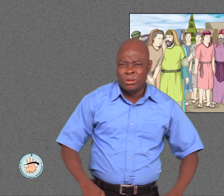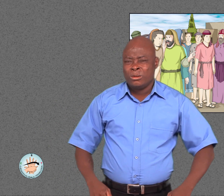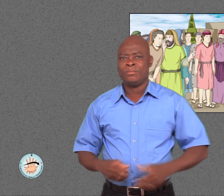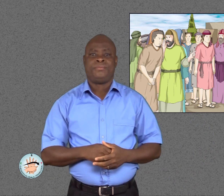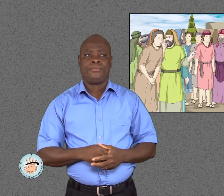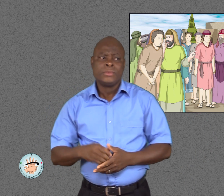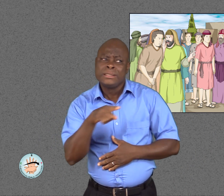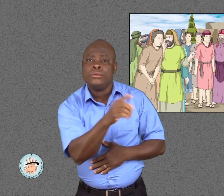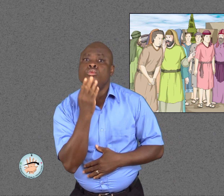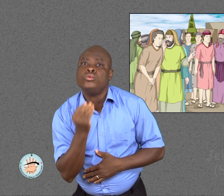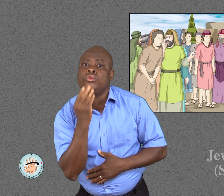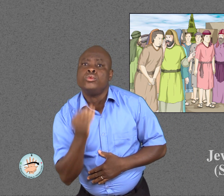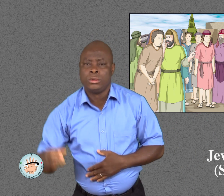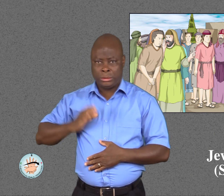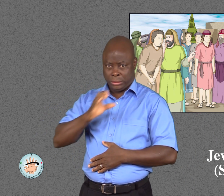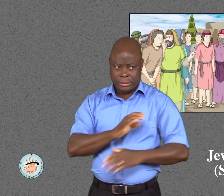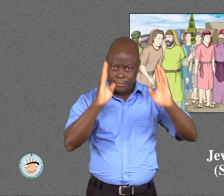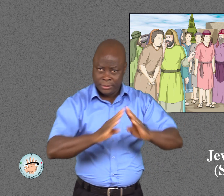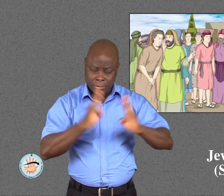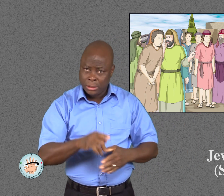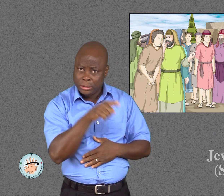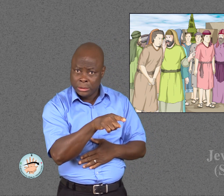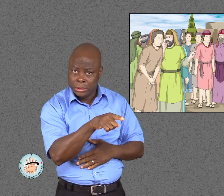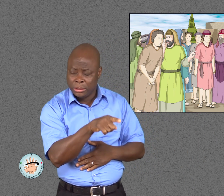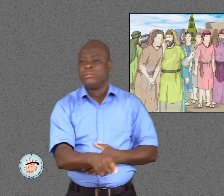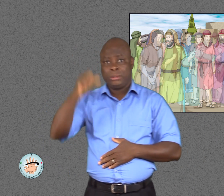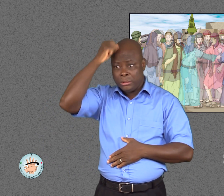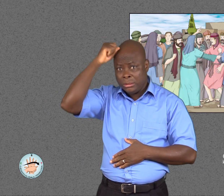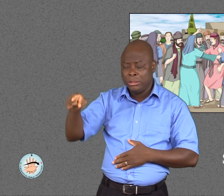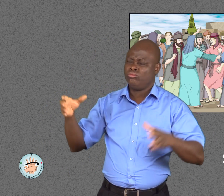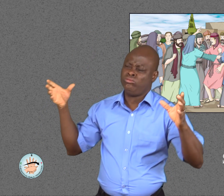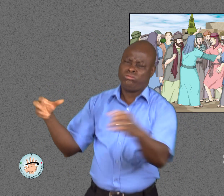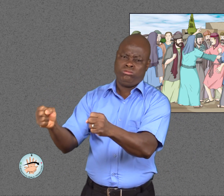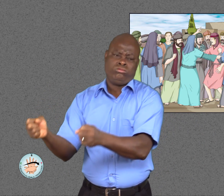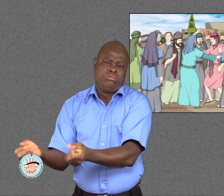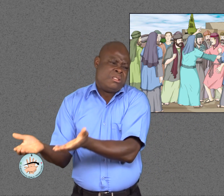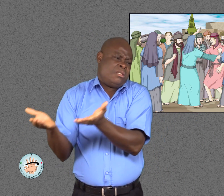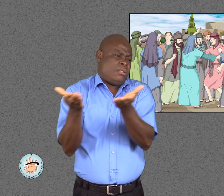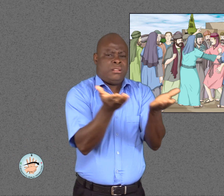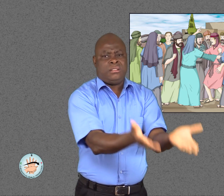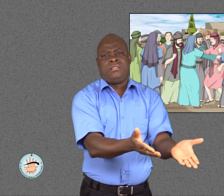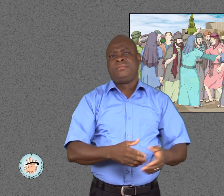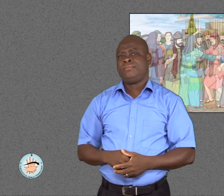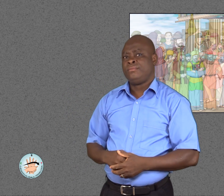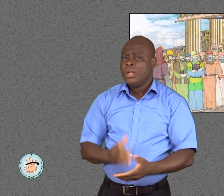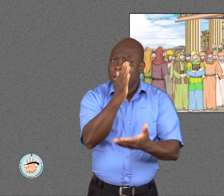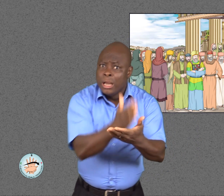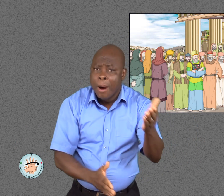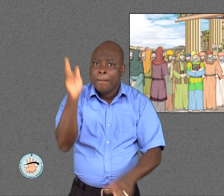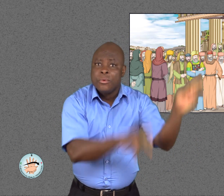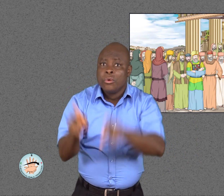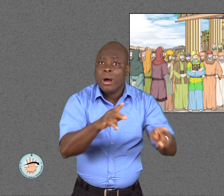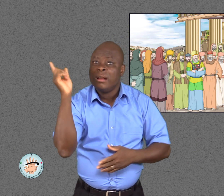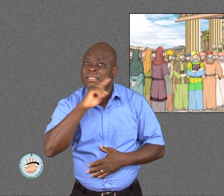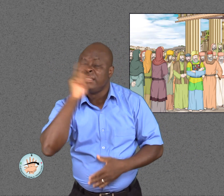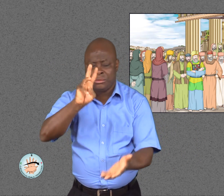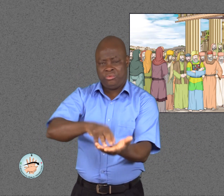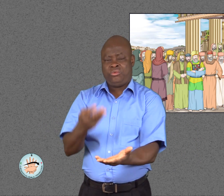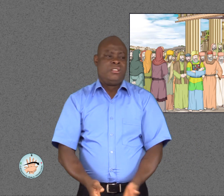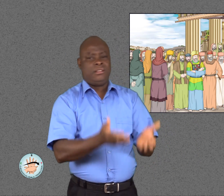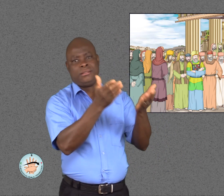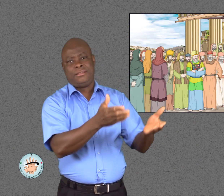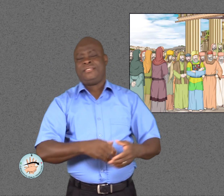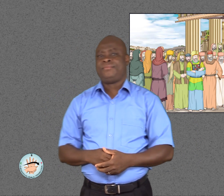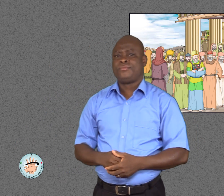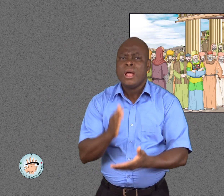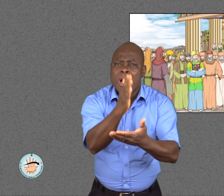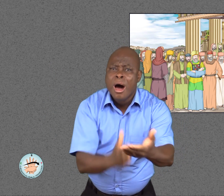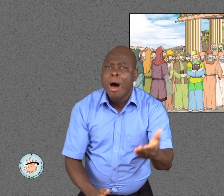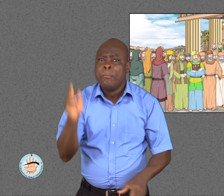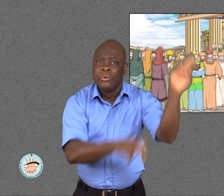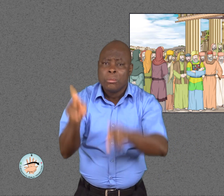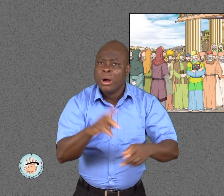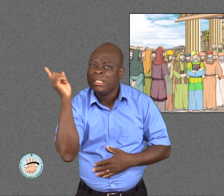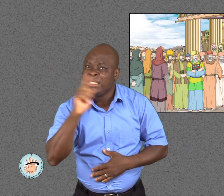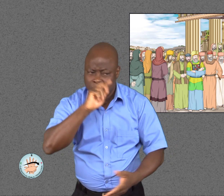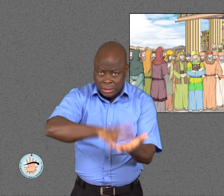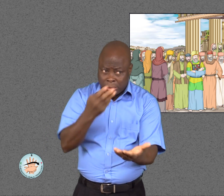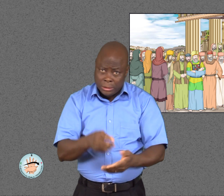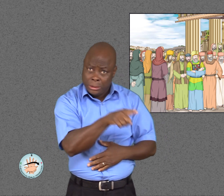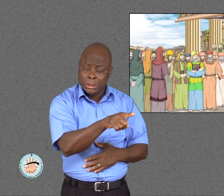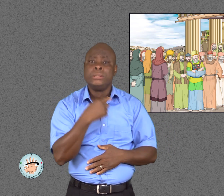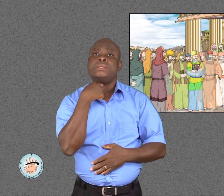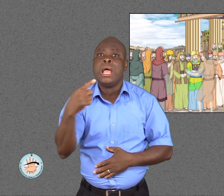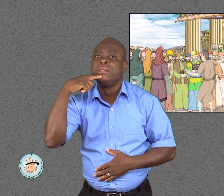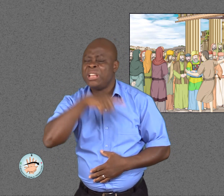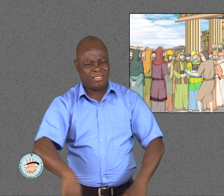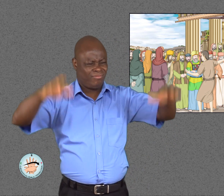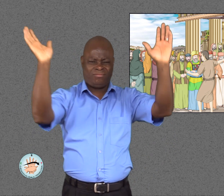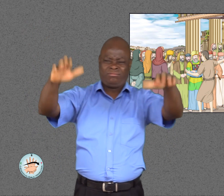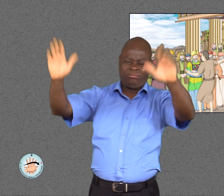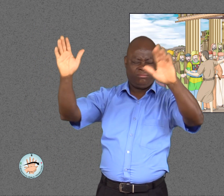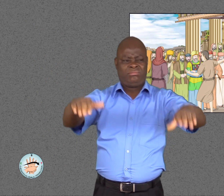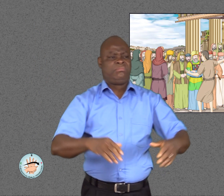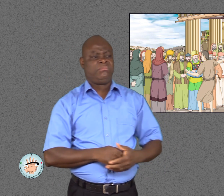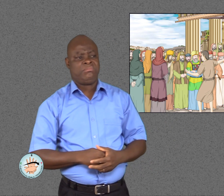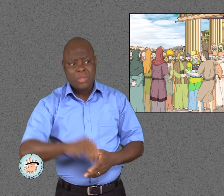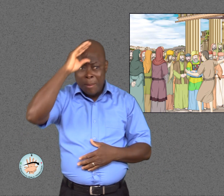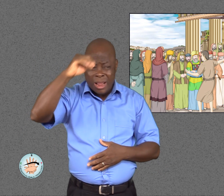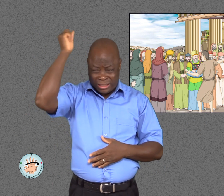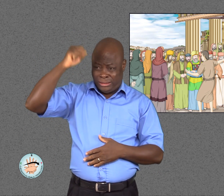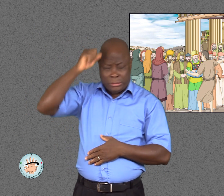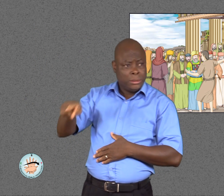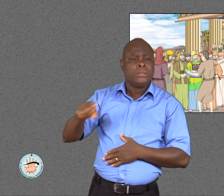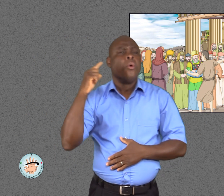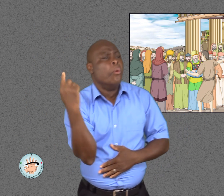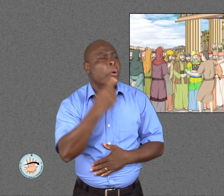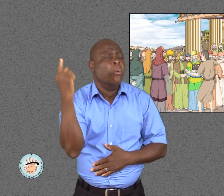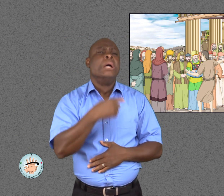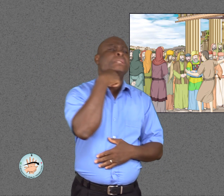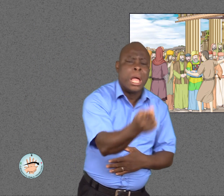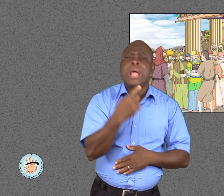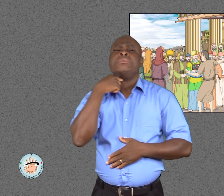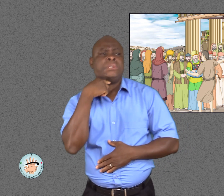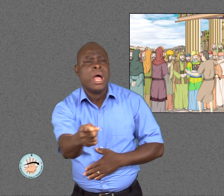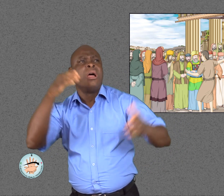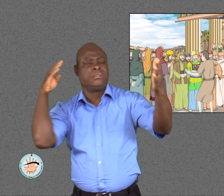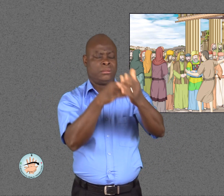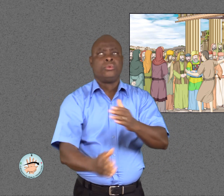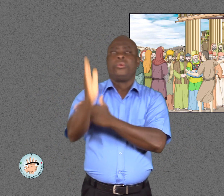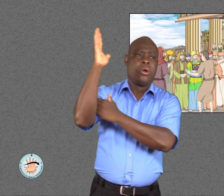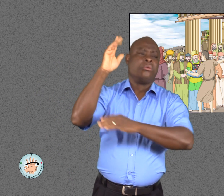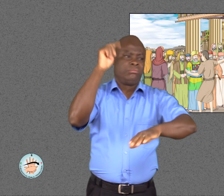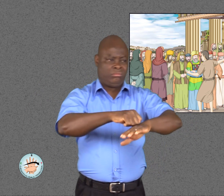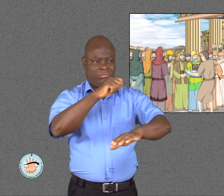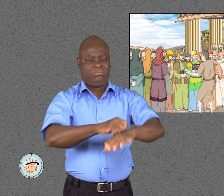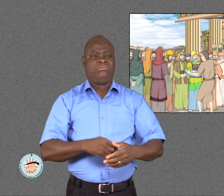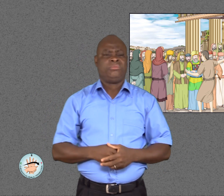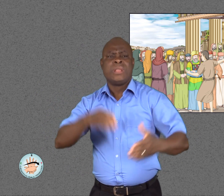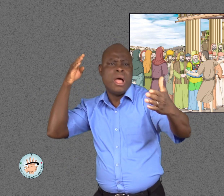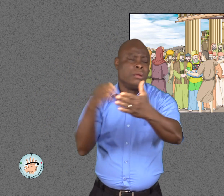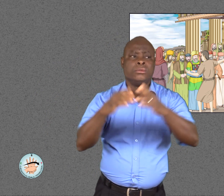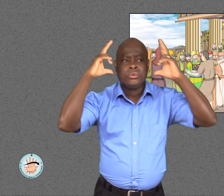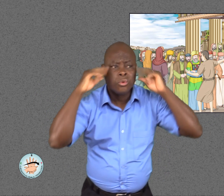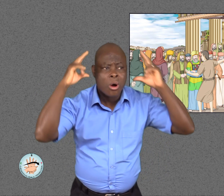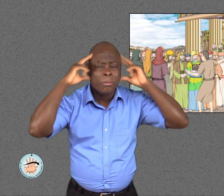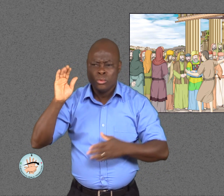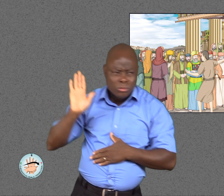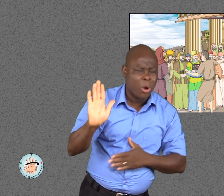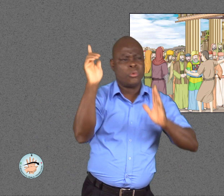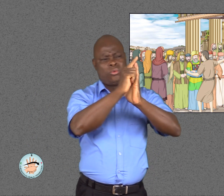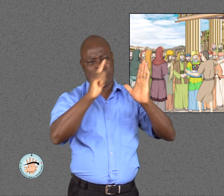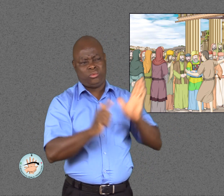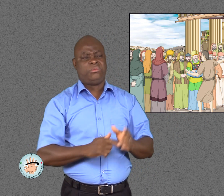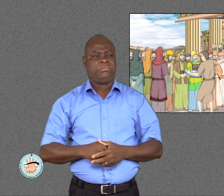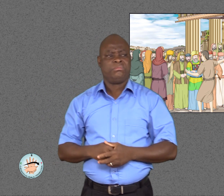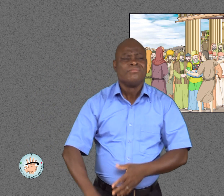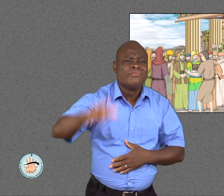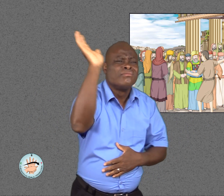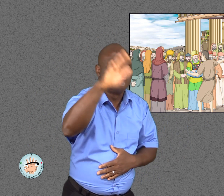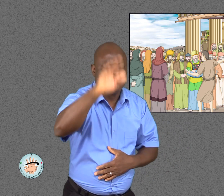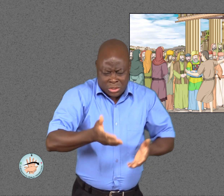They seized him and brought him before the Sanhedrin, where they presented false witnesses who said, “This man never stops speaking against this holy place and against the law.